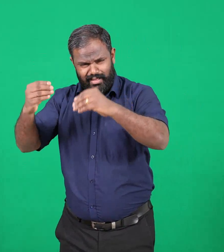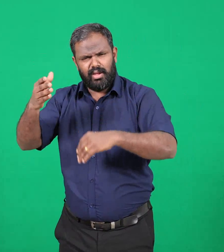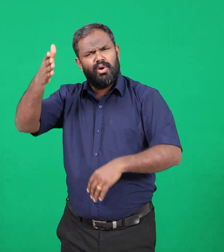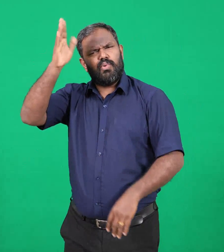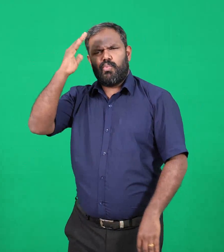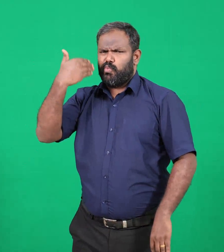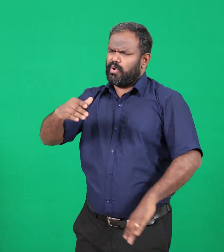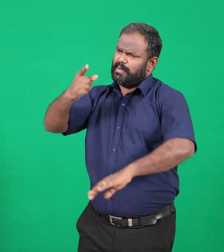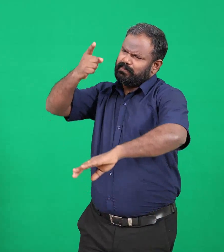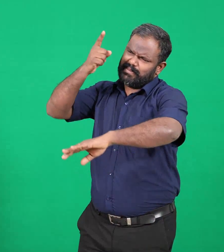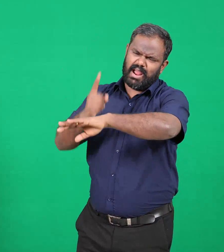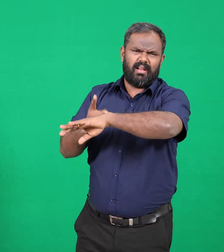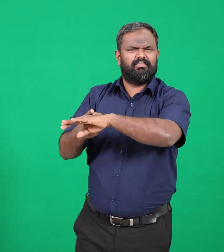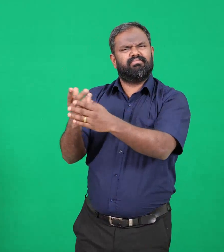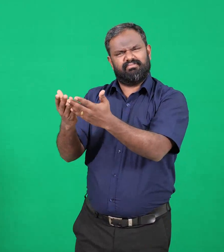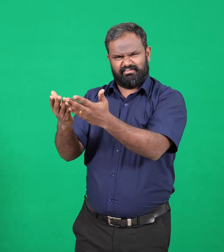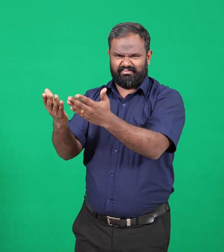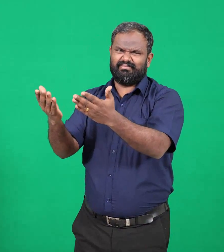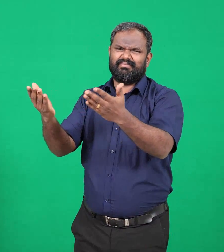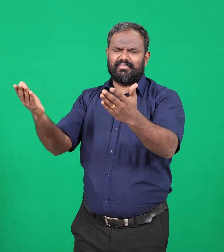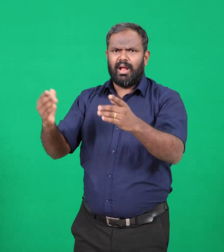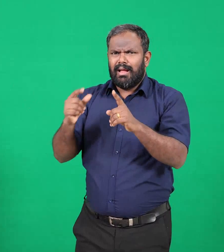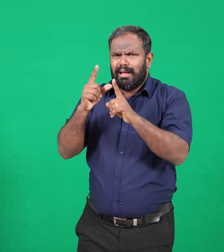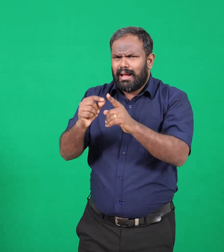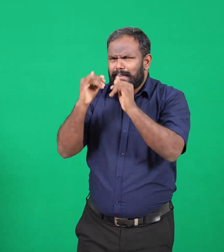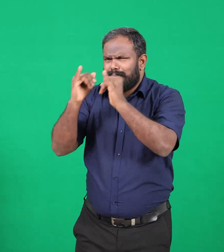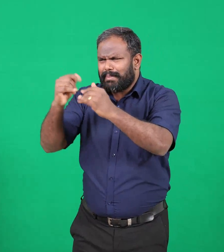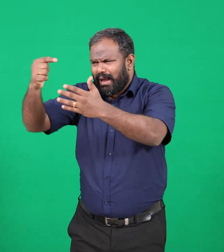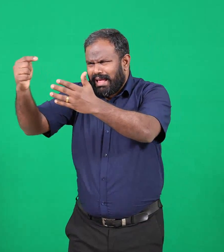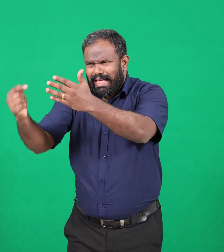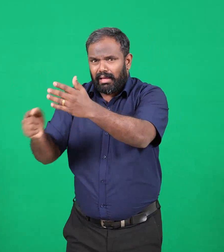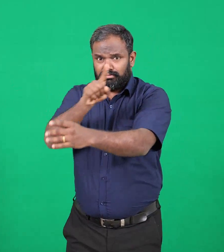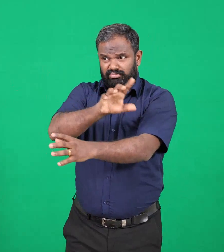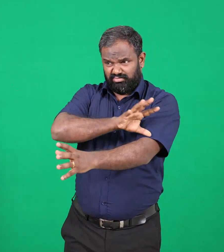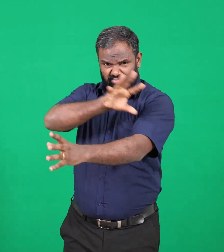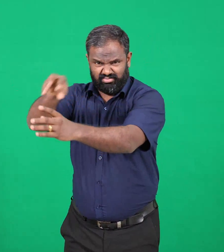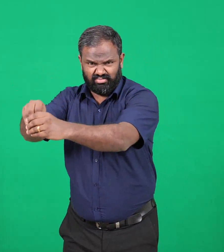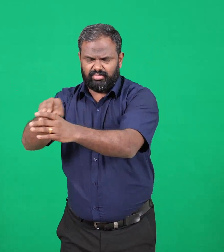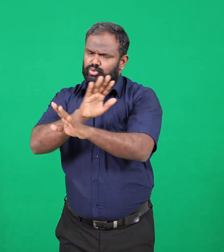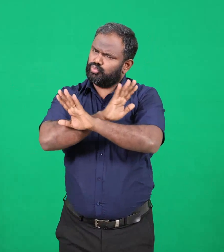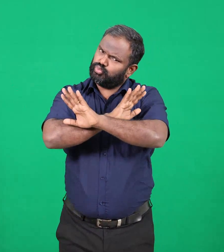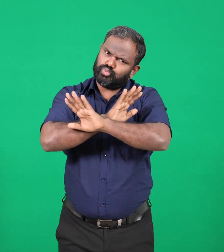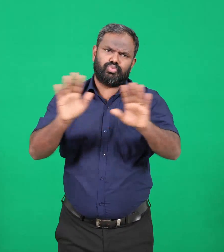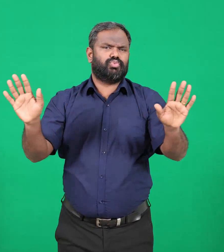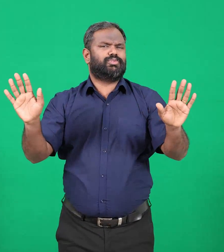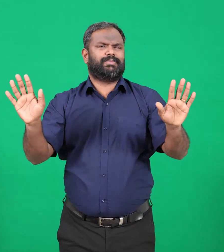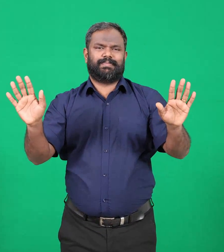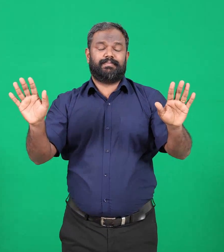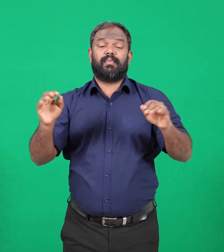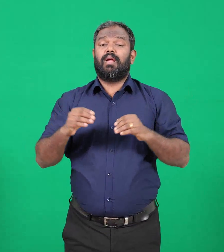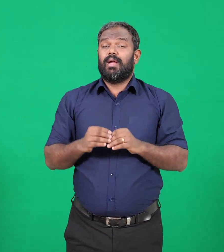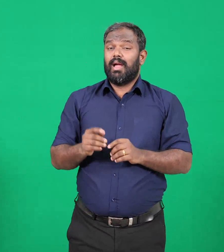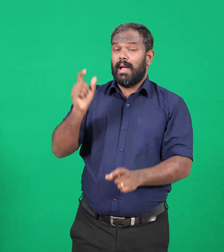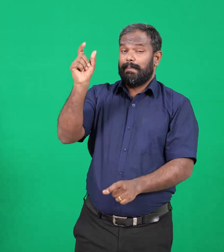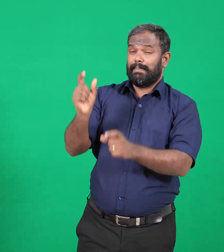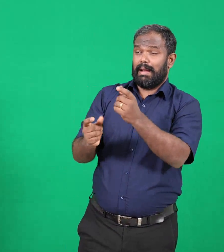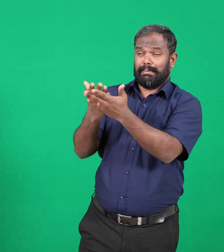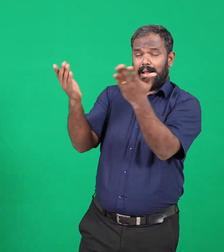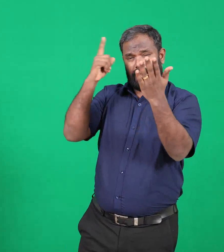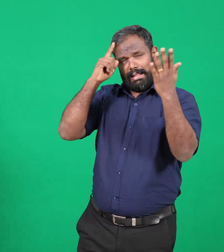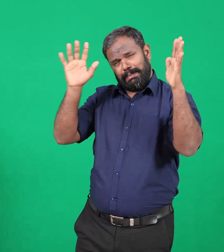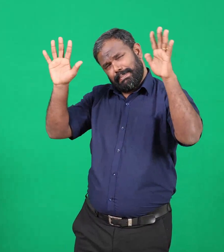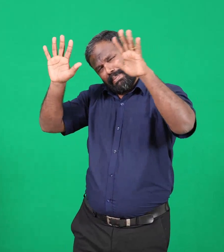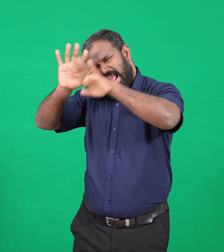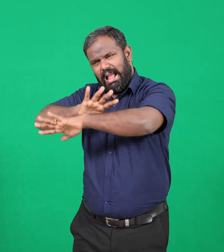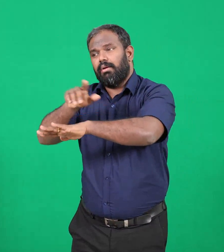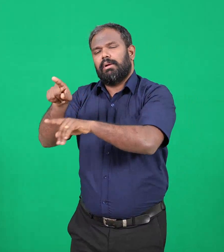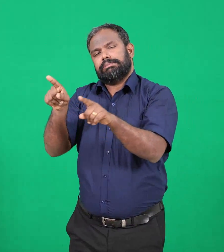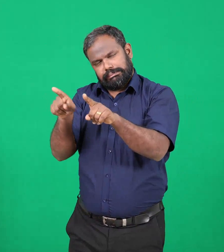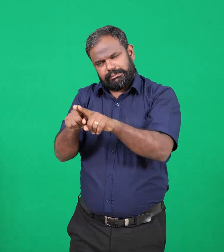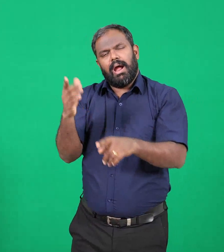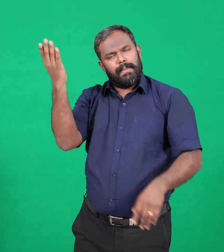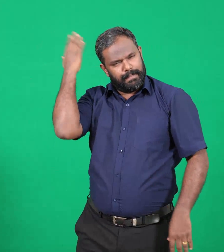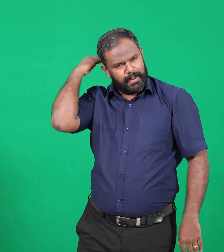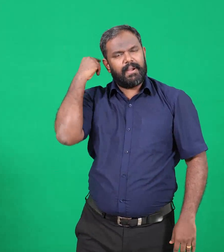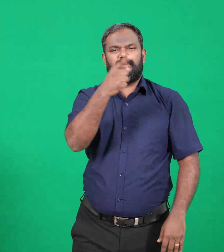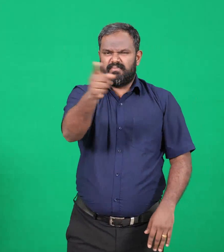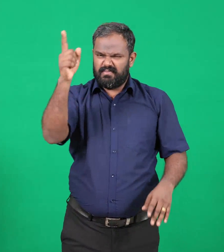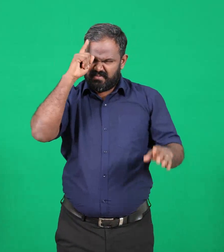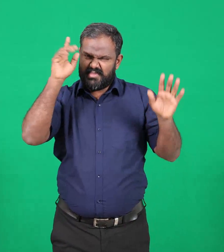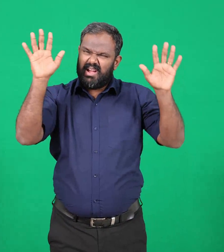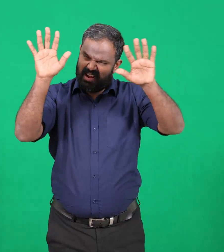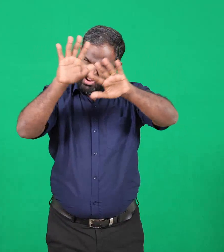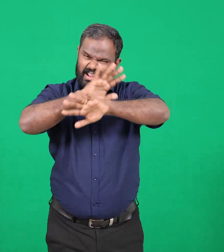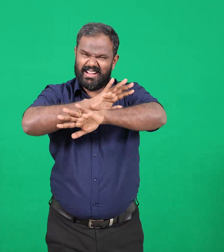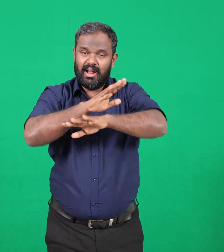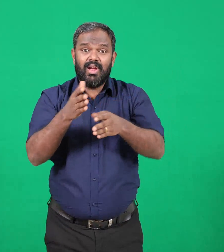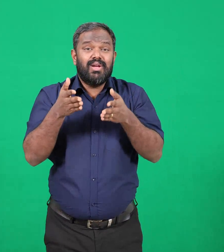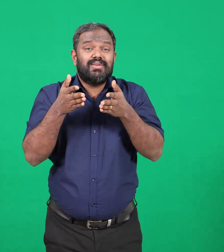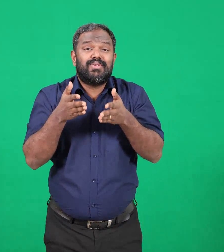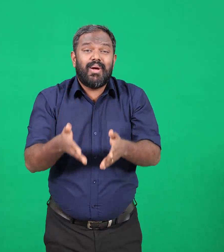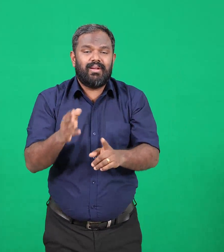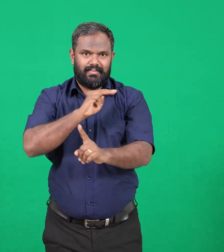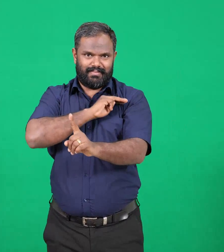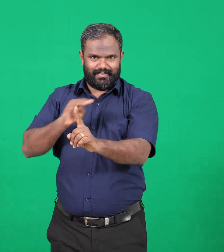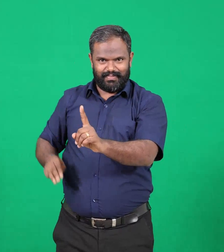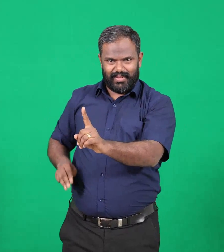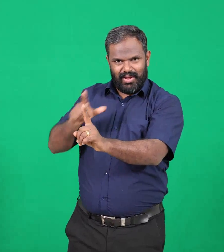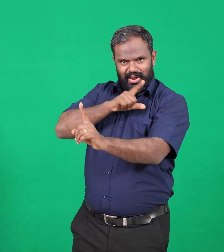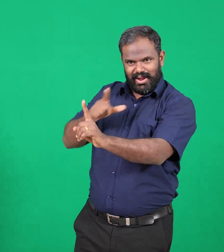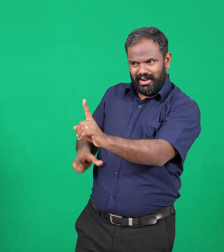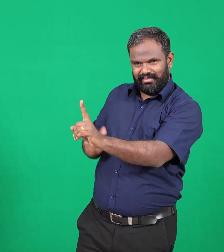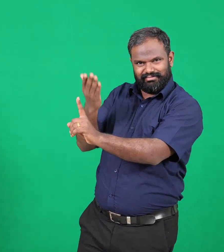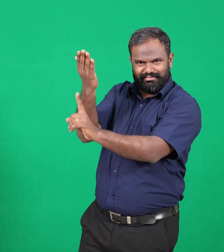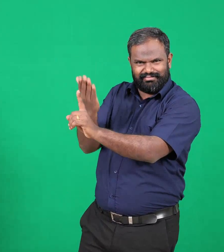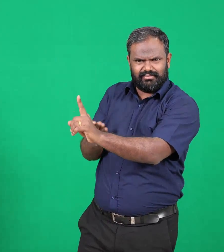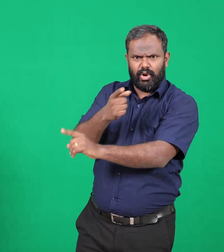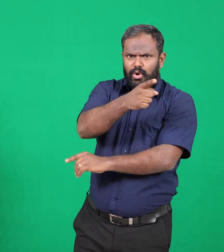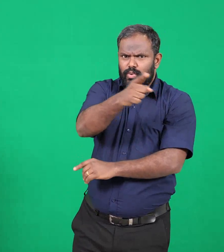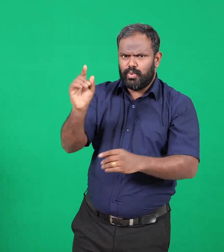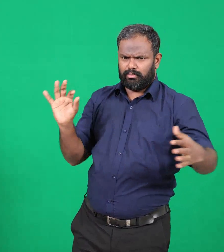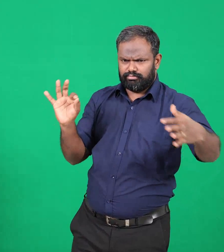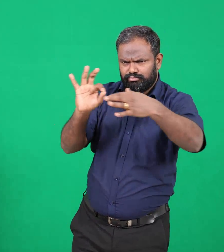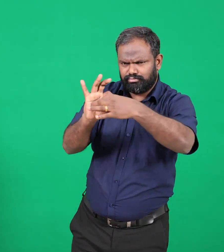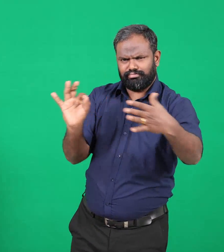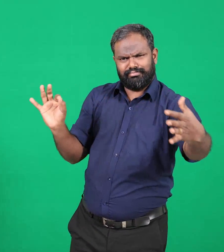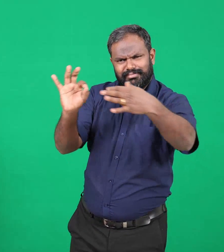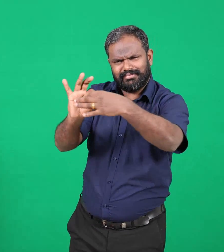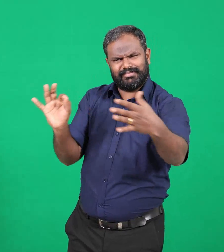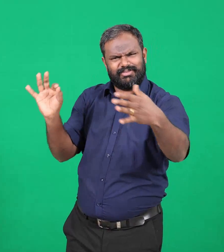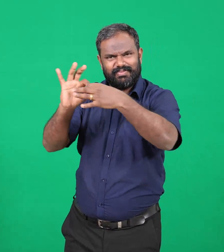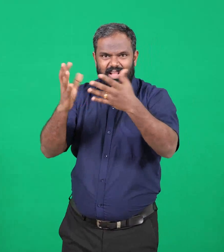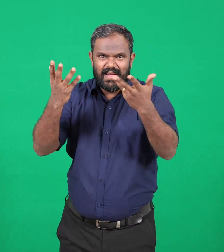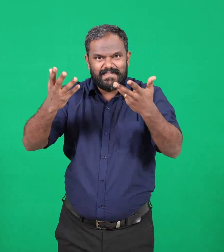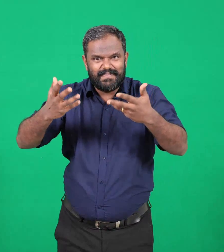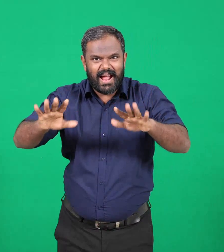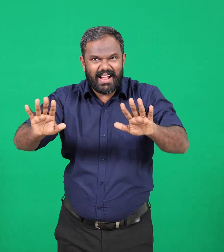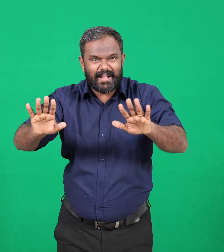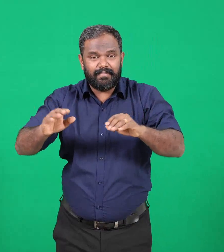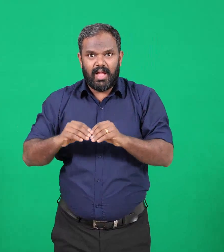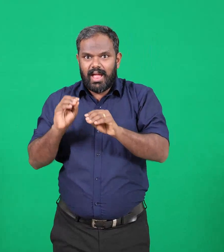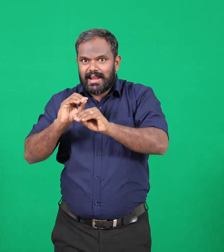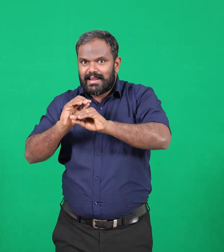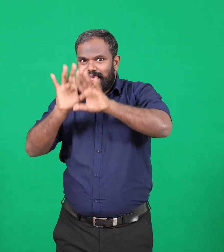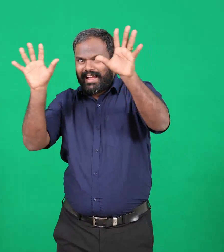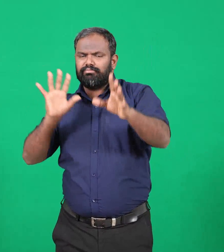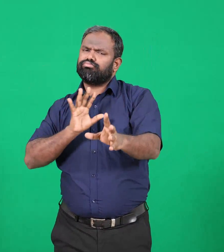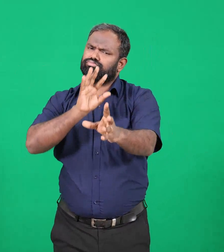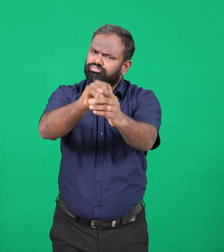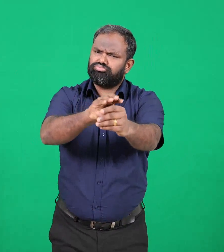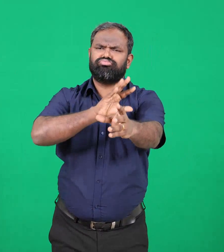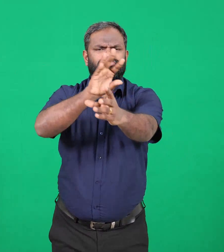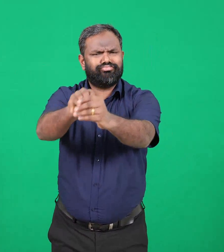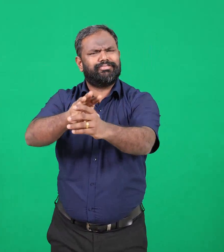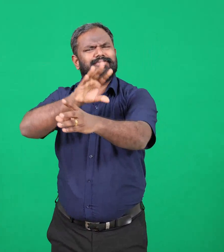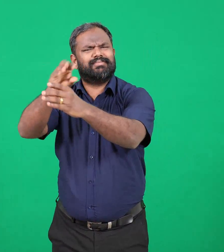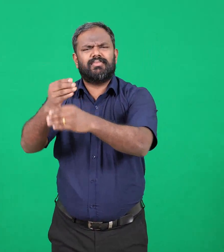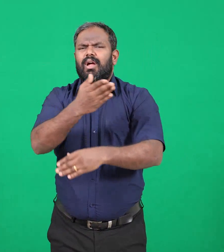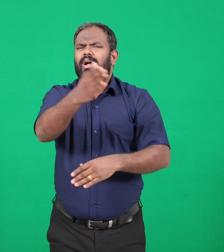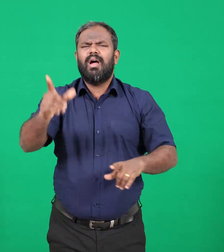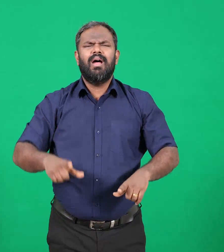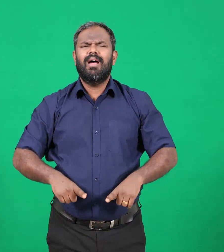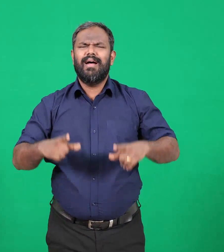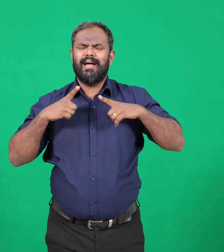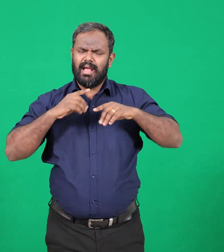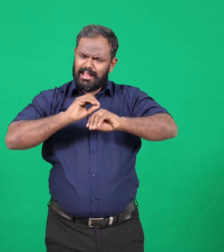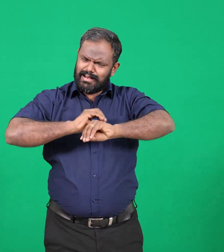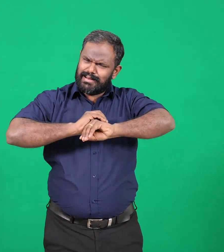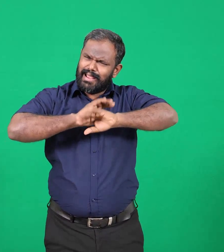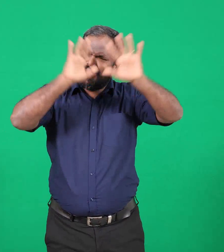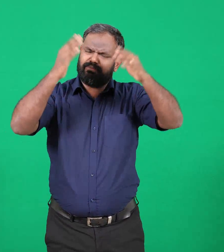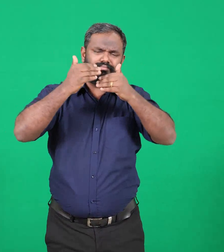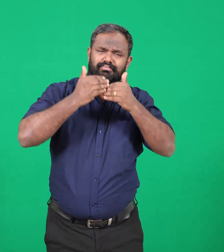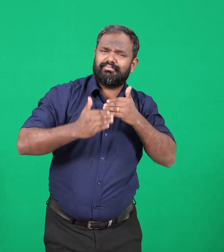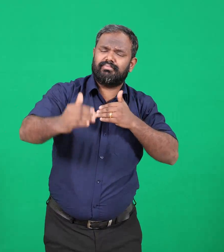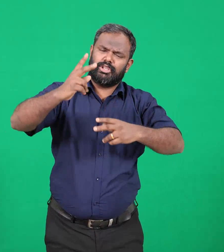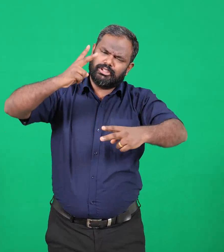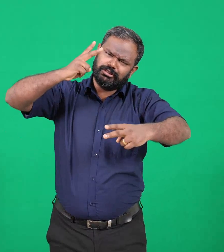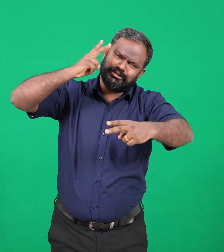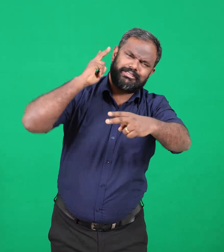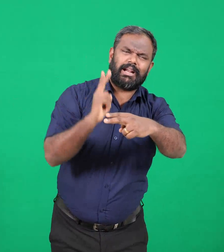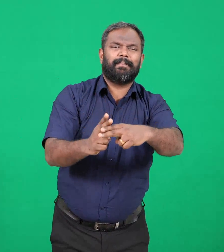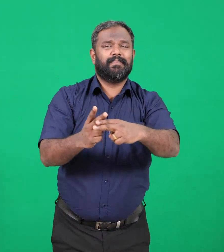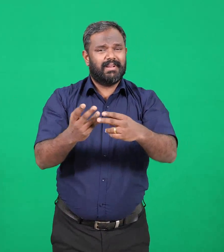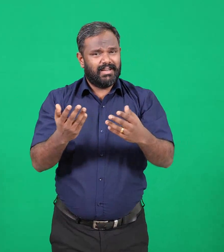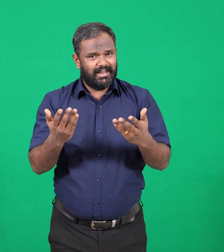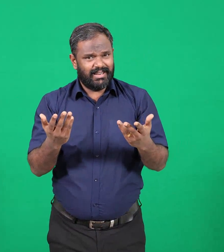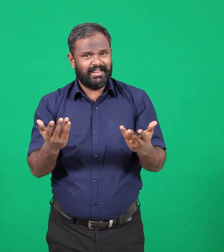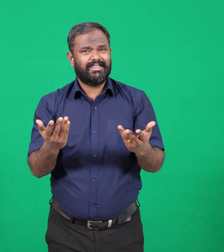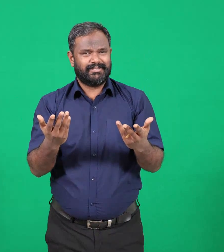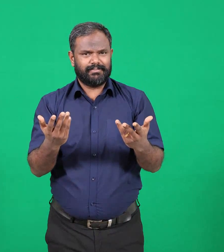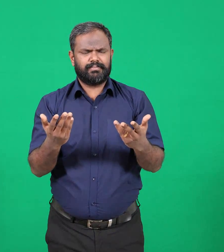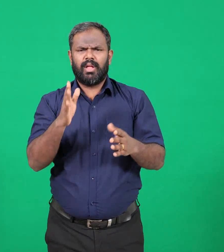Therefore do not be partakers with them. For you were once darkness, but now you are light in the Lord.